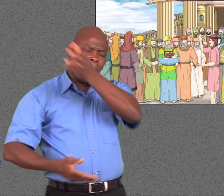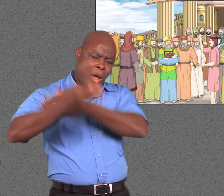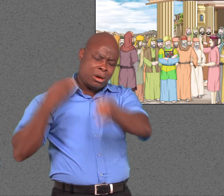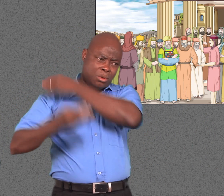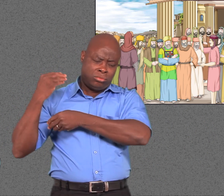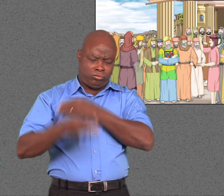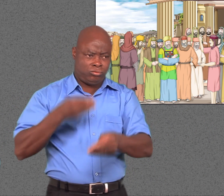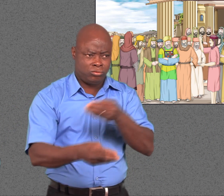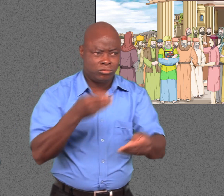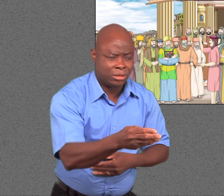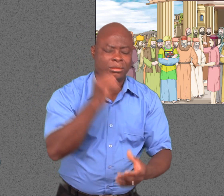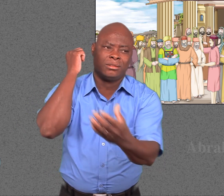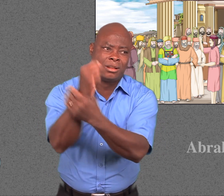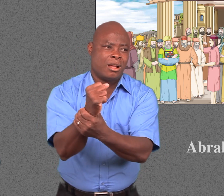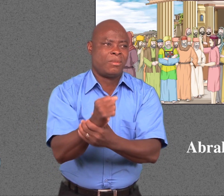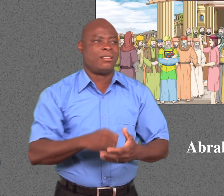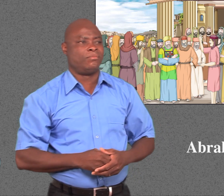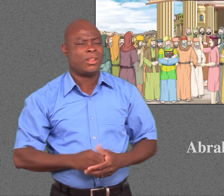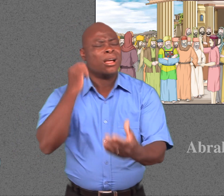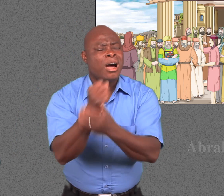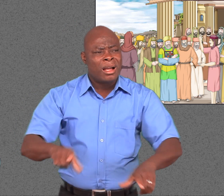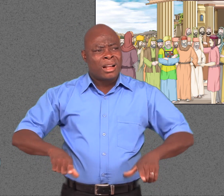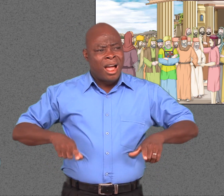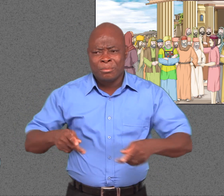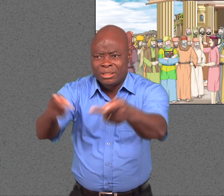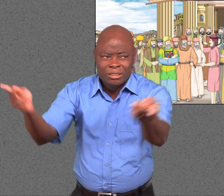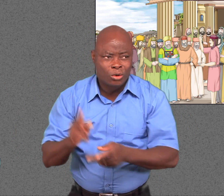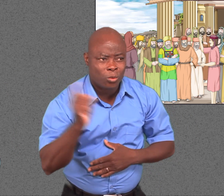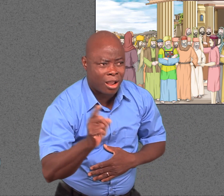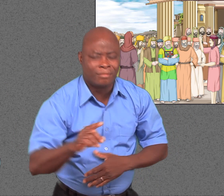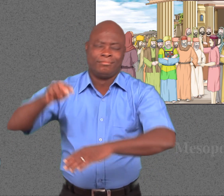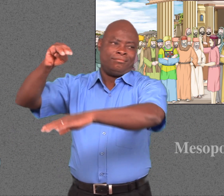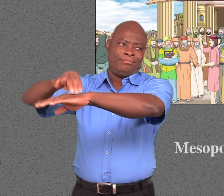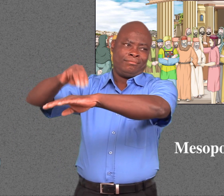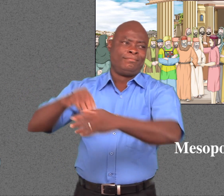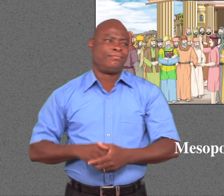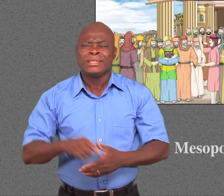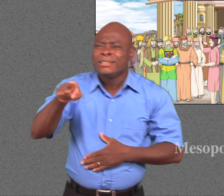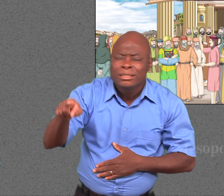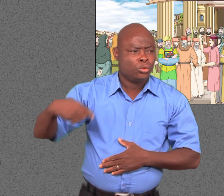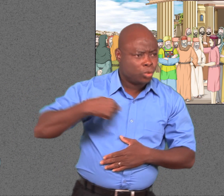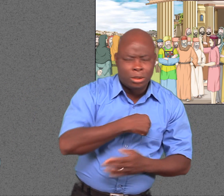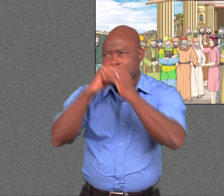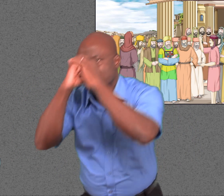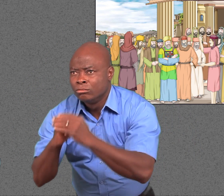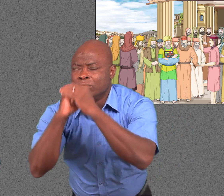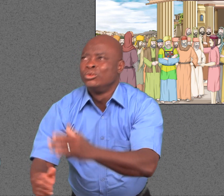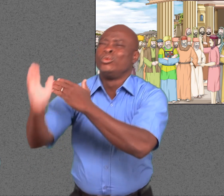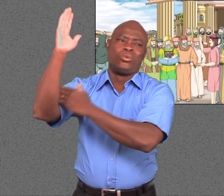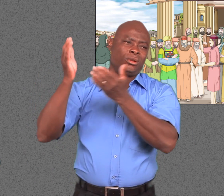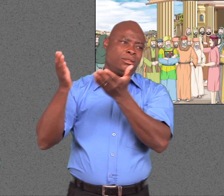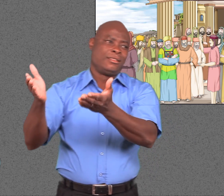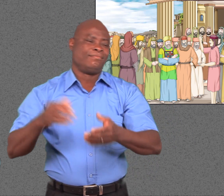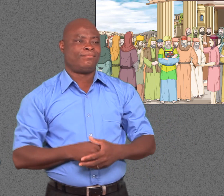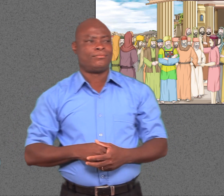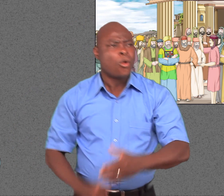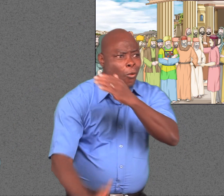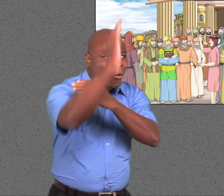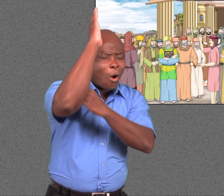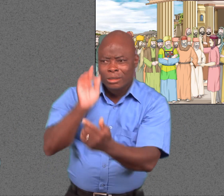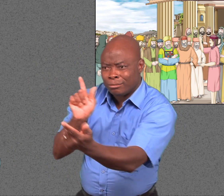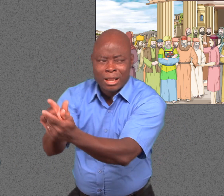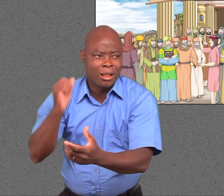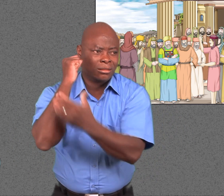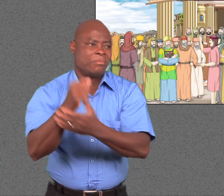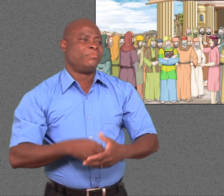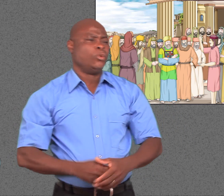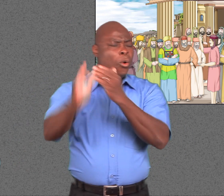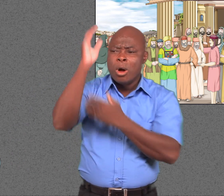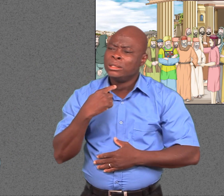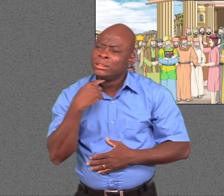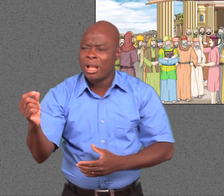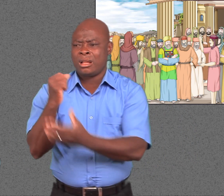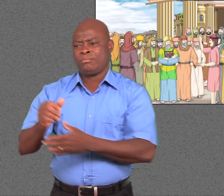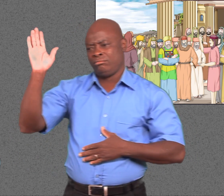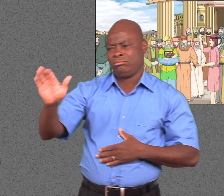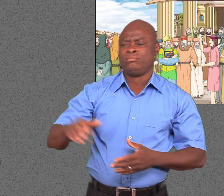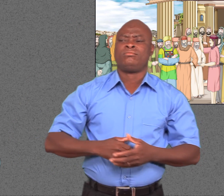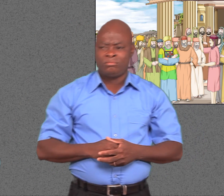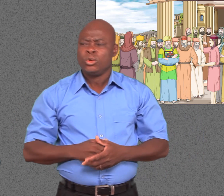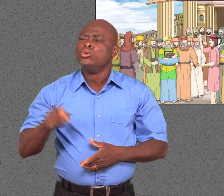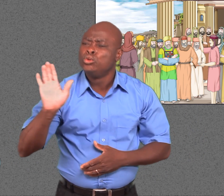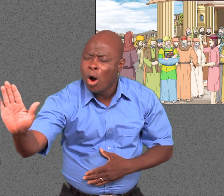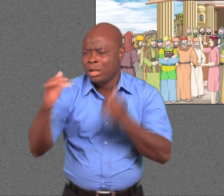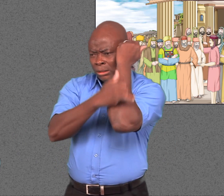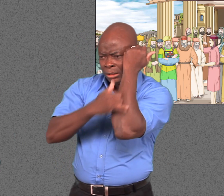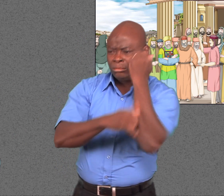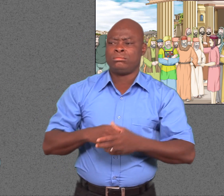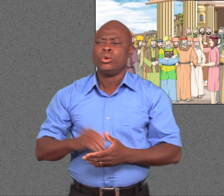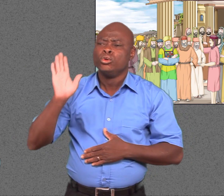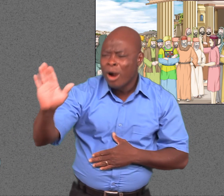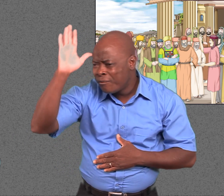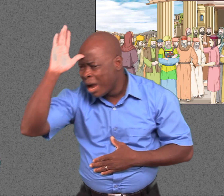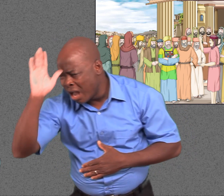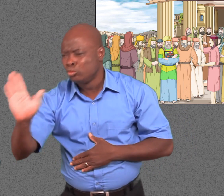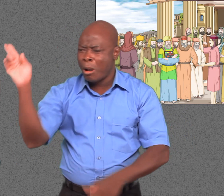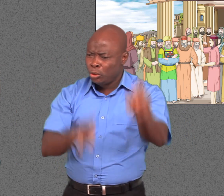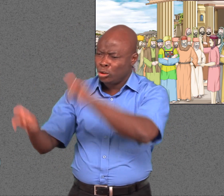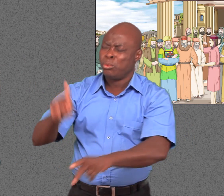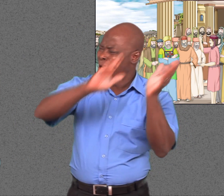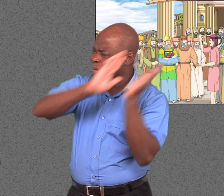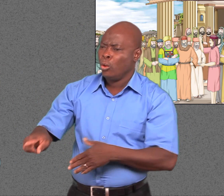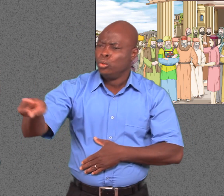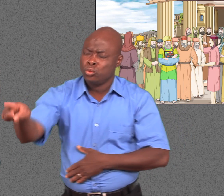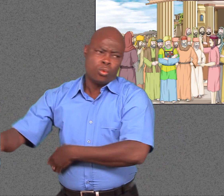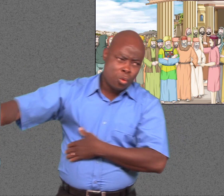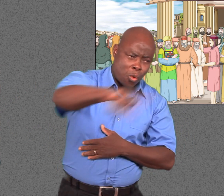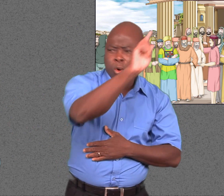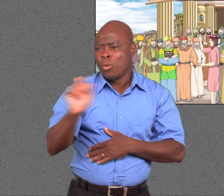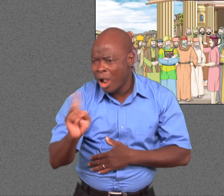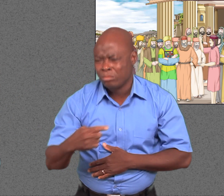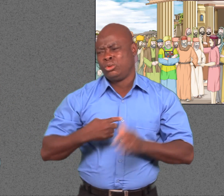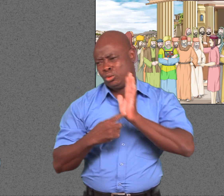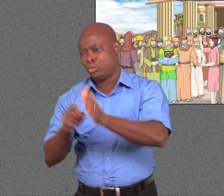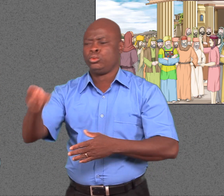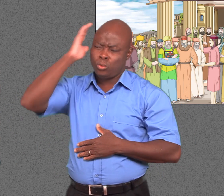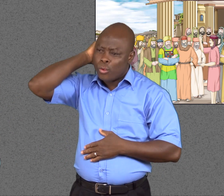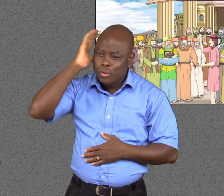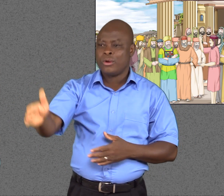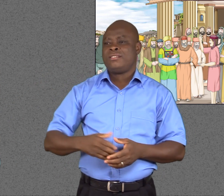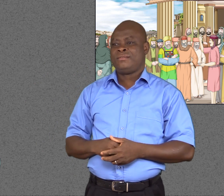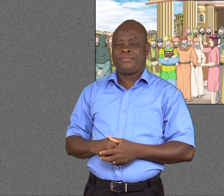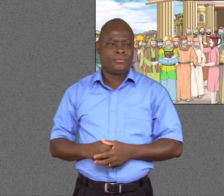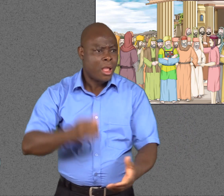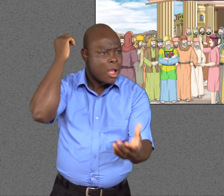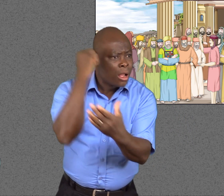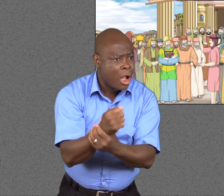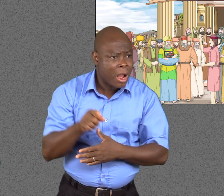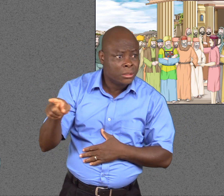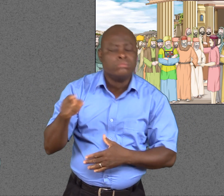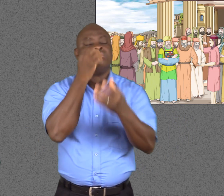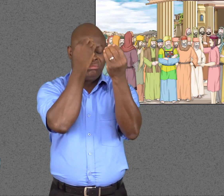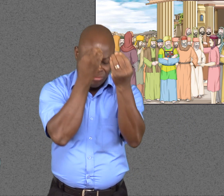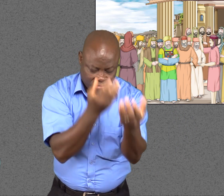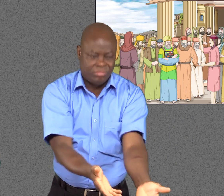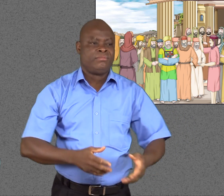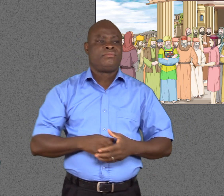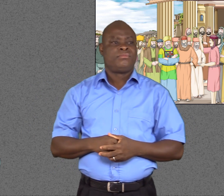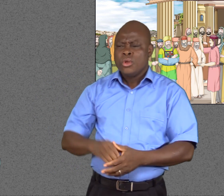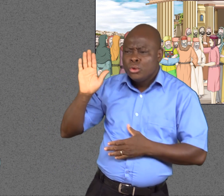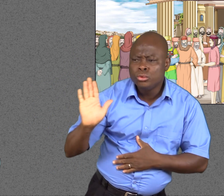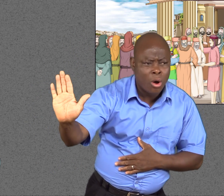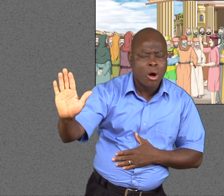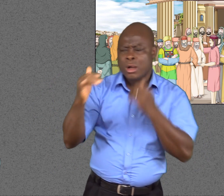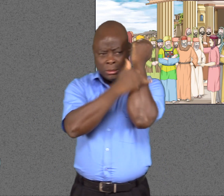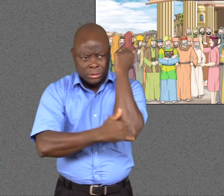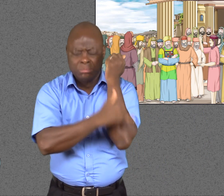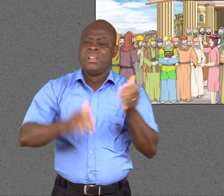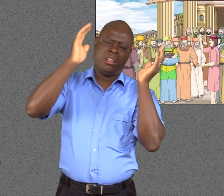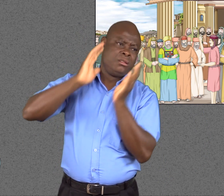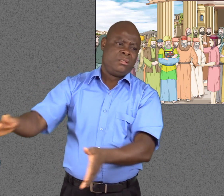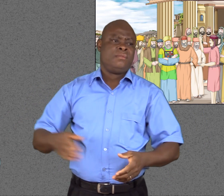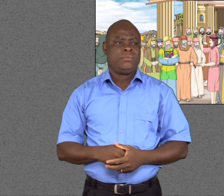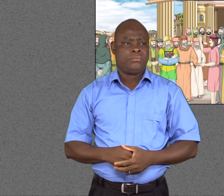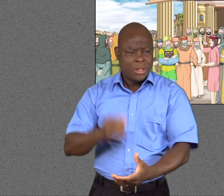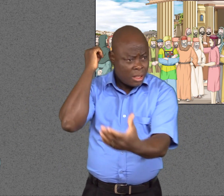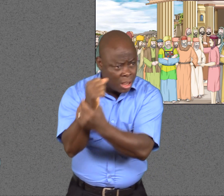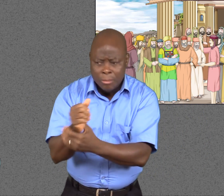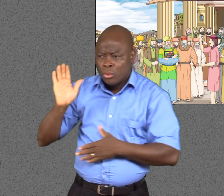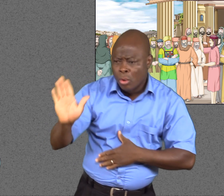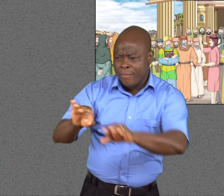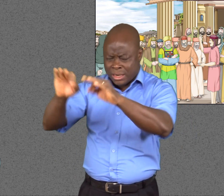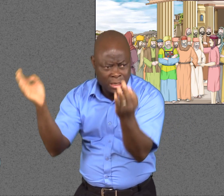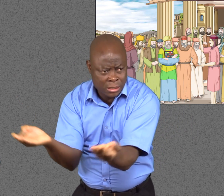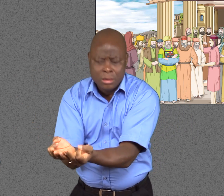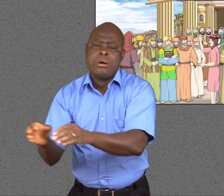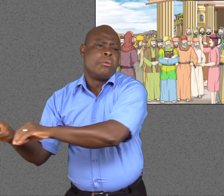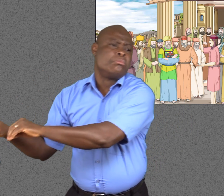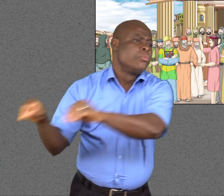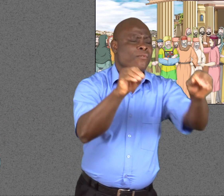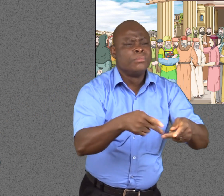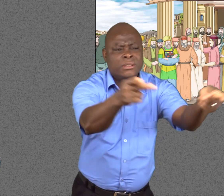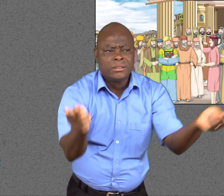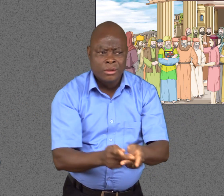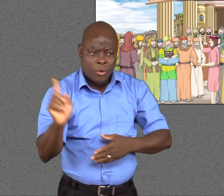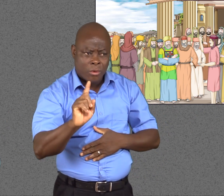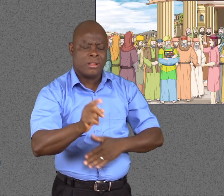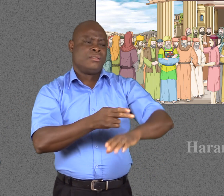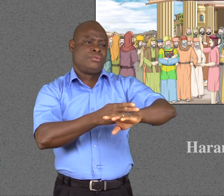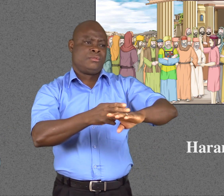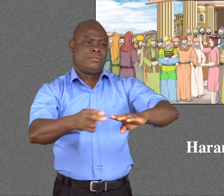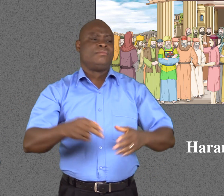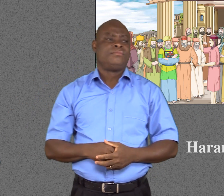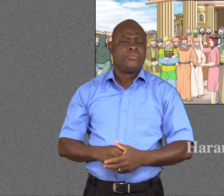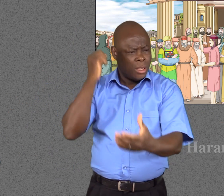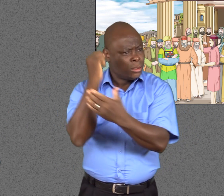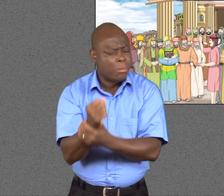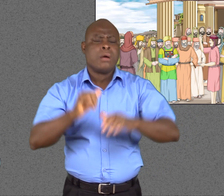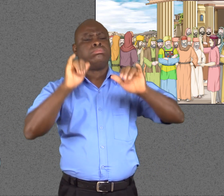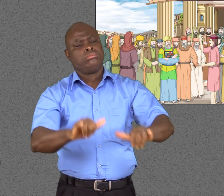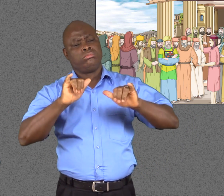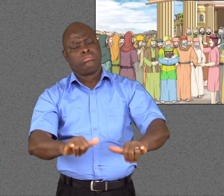The God of glory appeared to our father Abraham while he was still in Mesopotamia, before he lived in Haran, and told him, ‘Leave your country and your kindred and go to the land I will show you.’